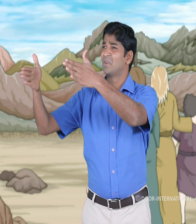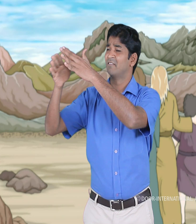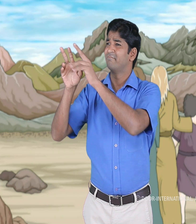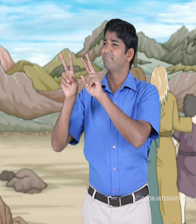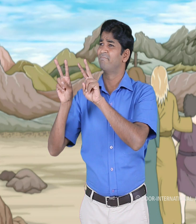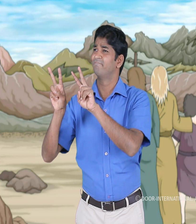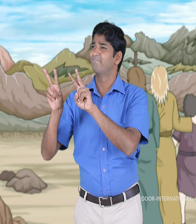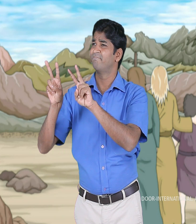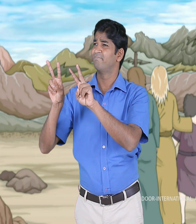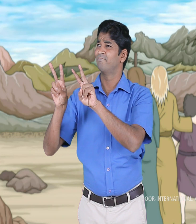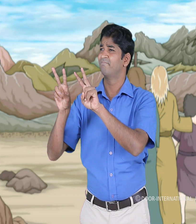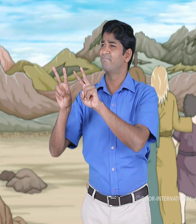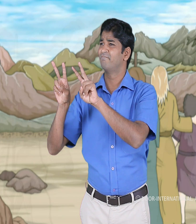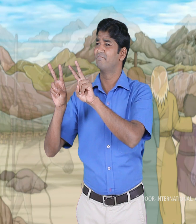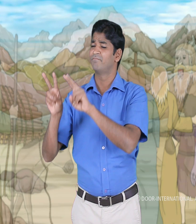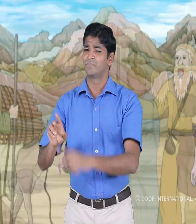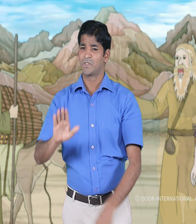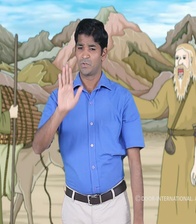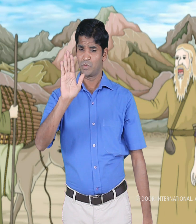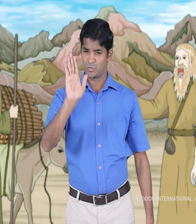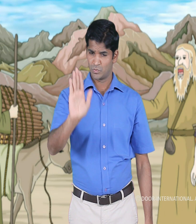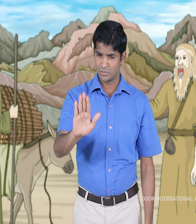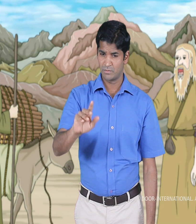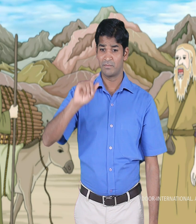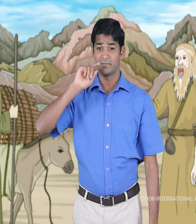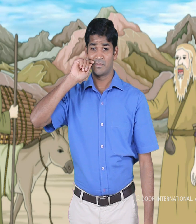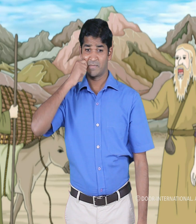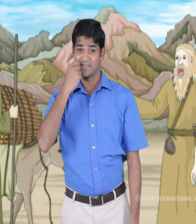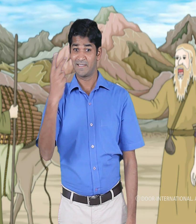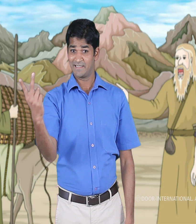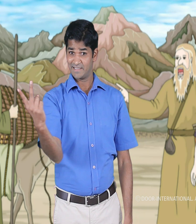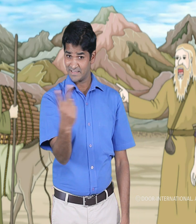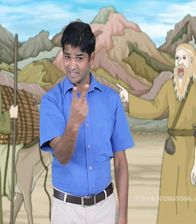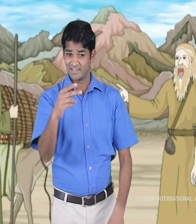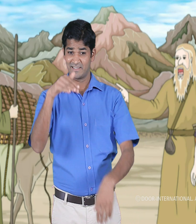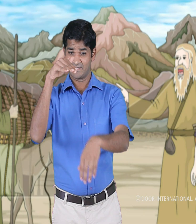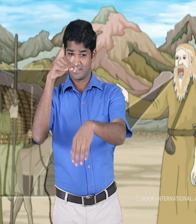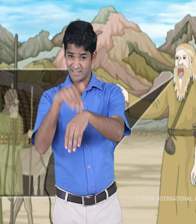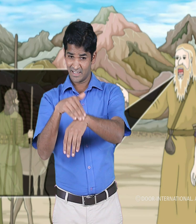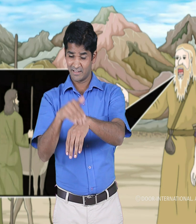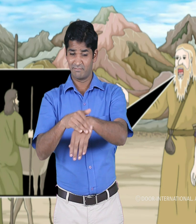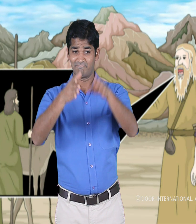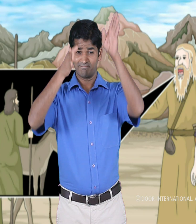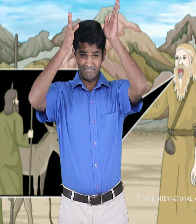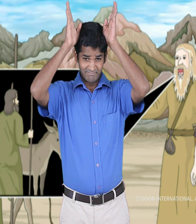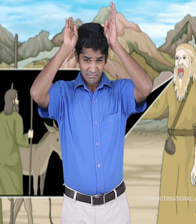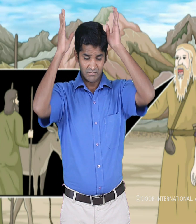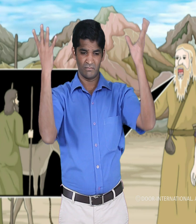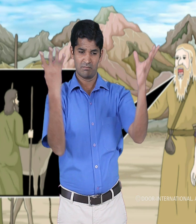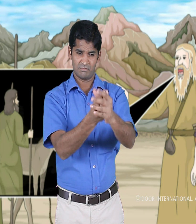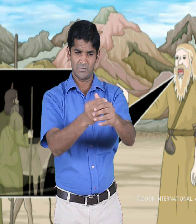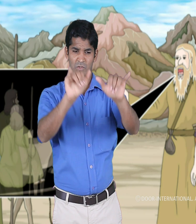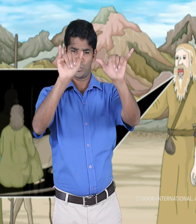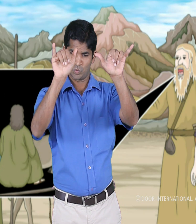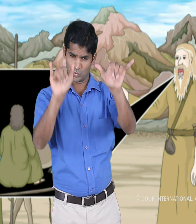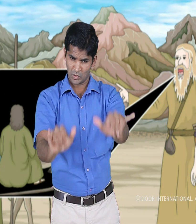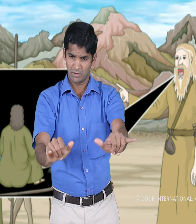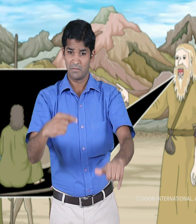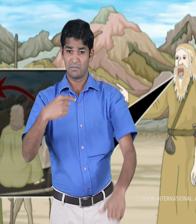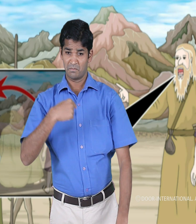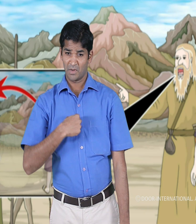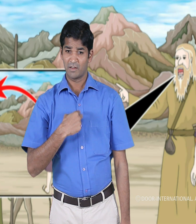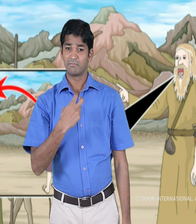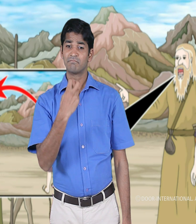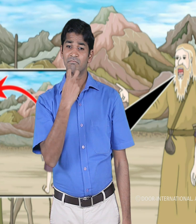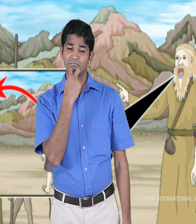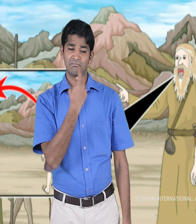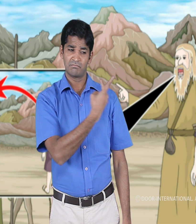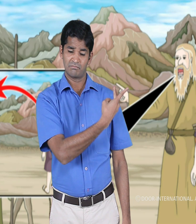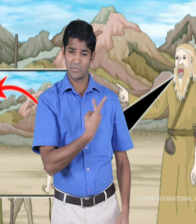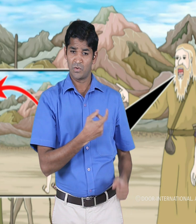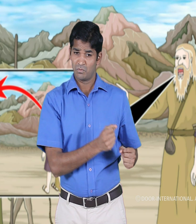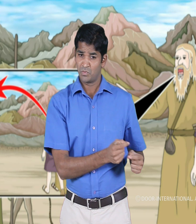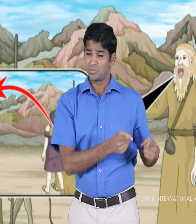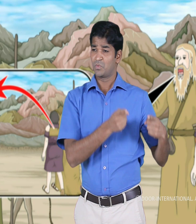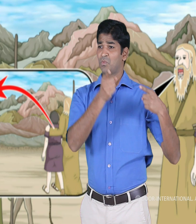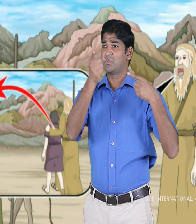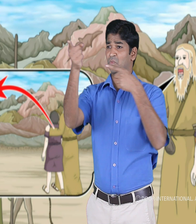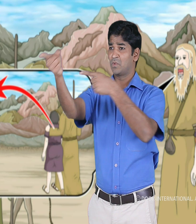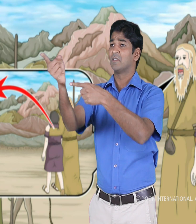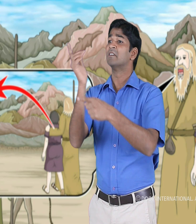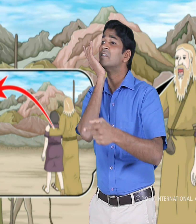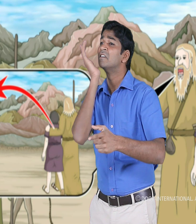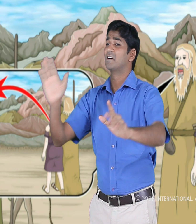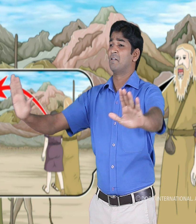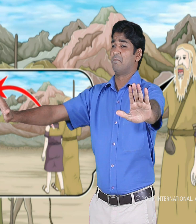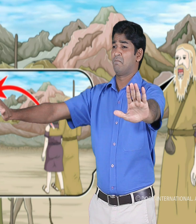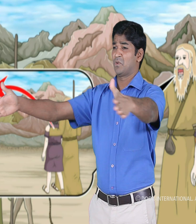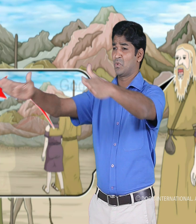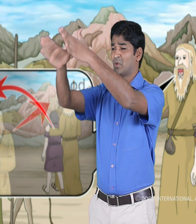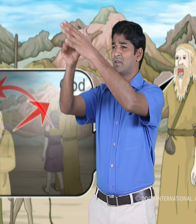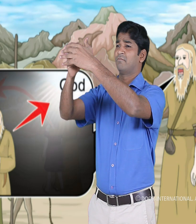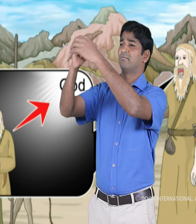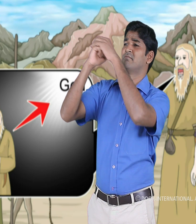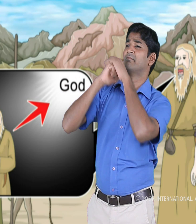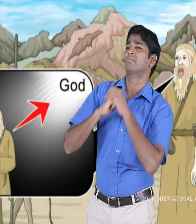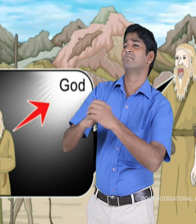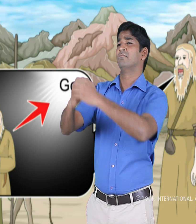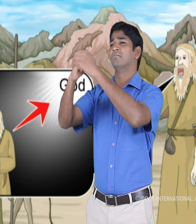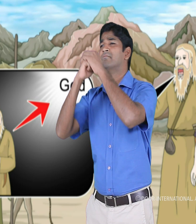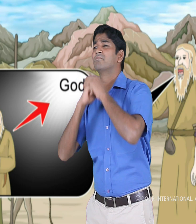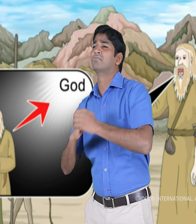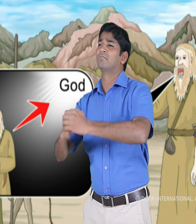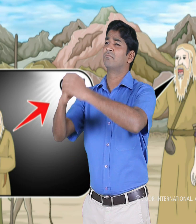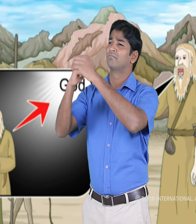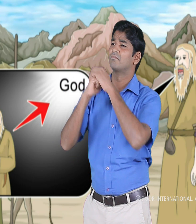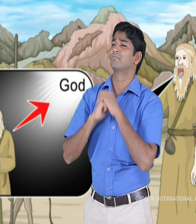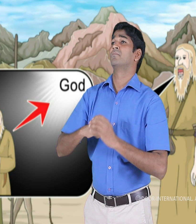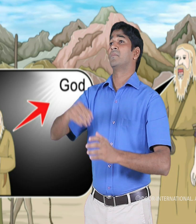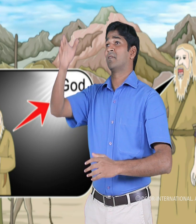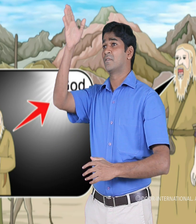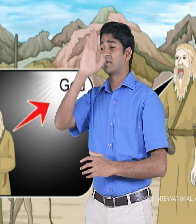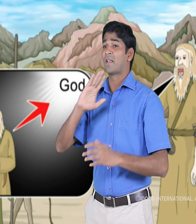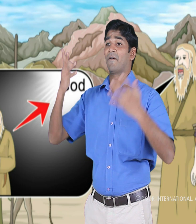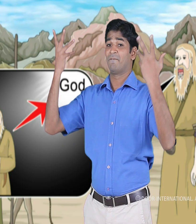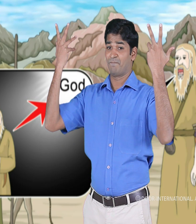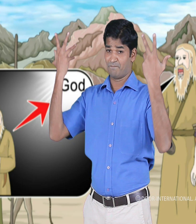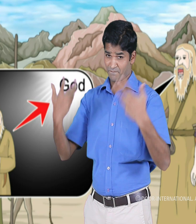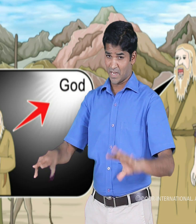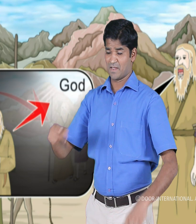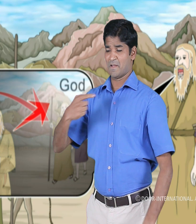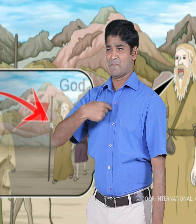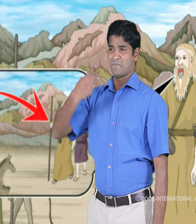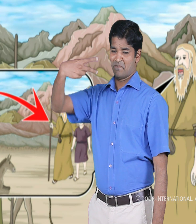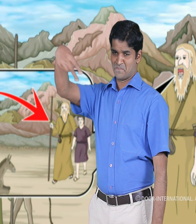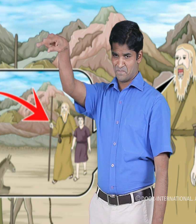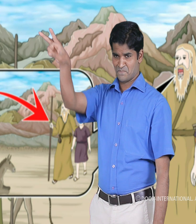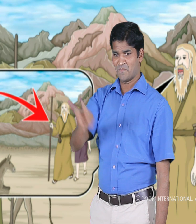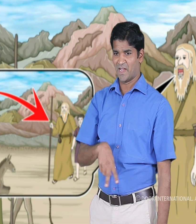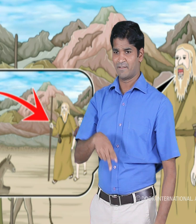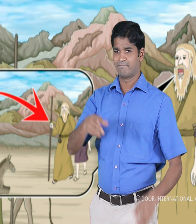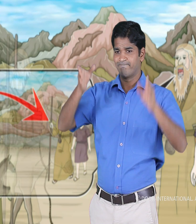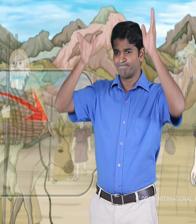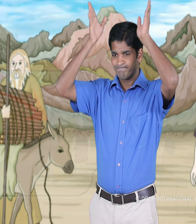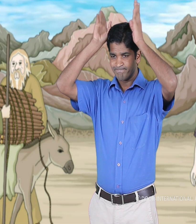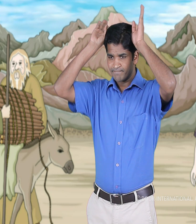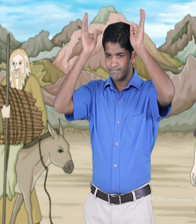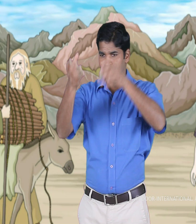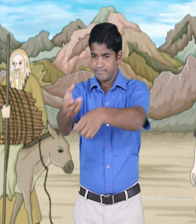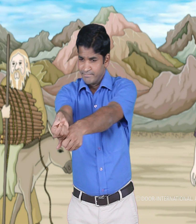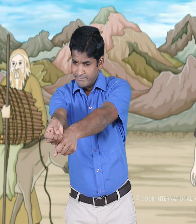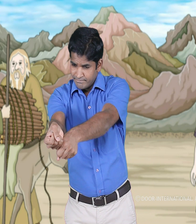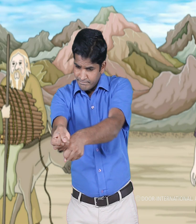“Stay here with the donkey,” Abraham told his servants. “The boy and I will go over there to worship, and then we will return to you.”